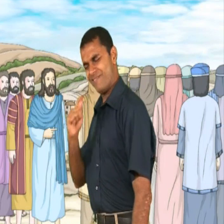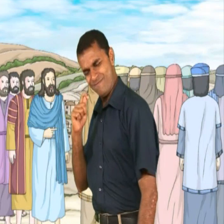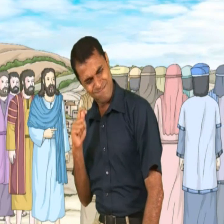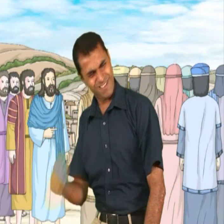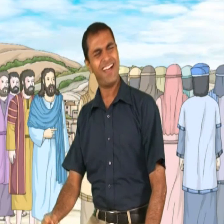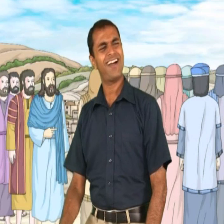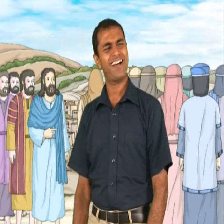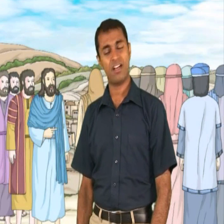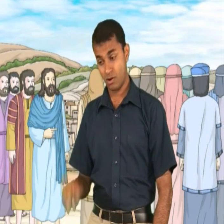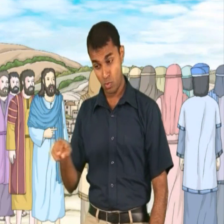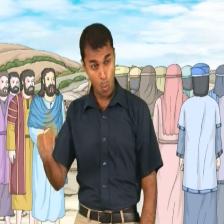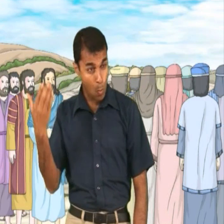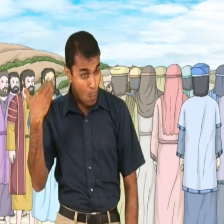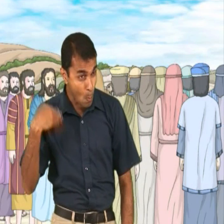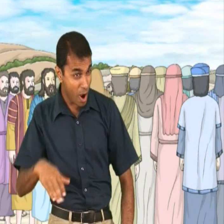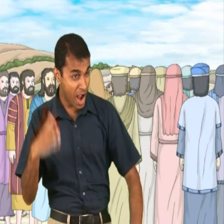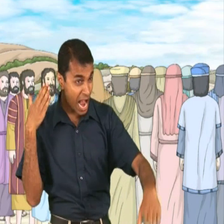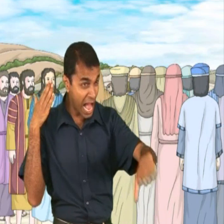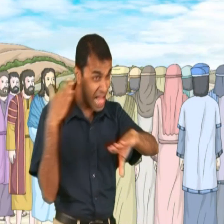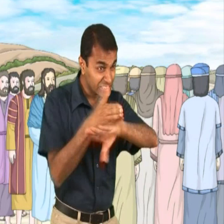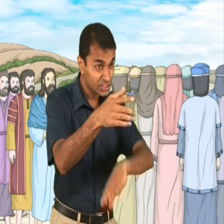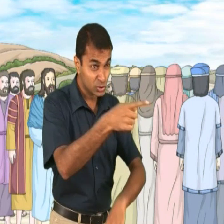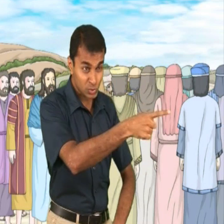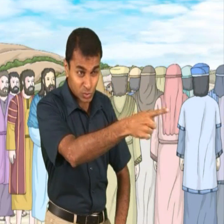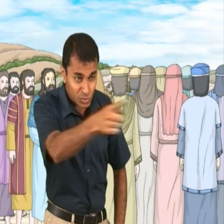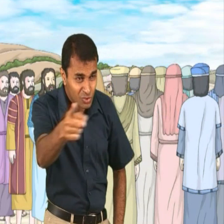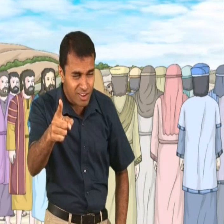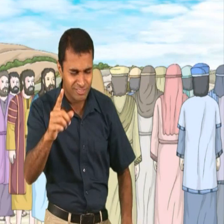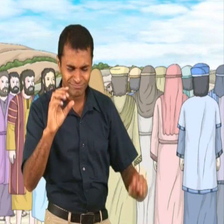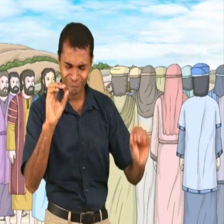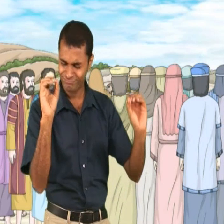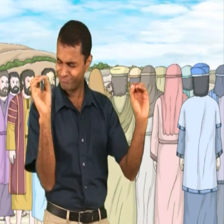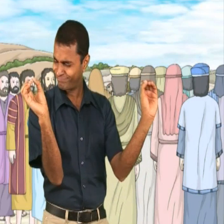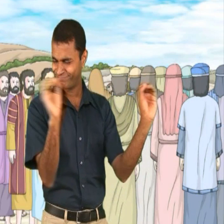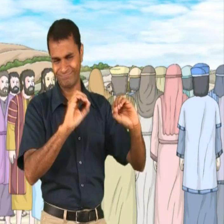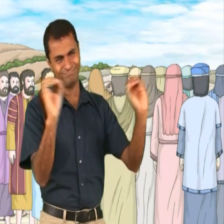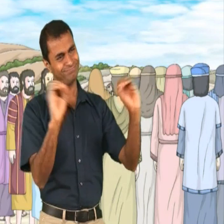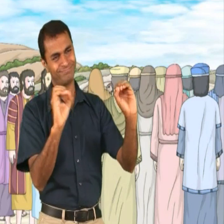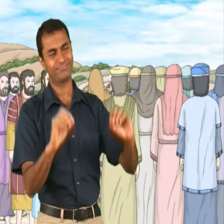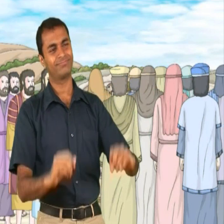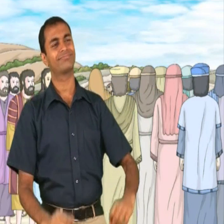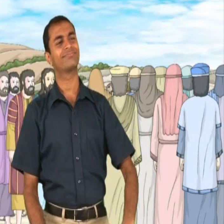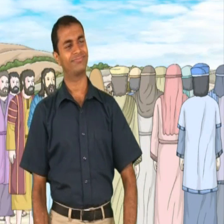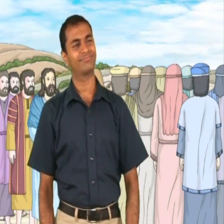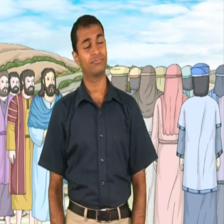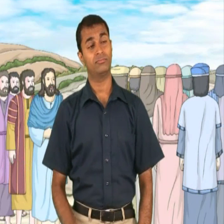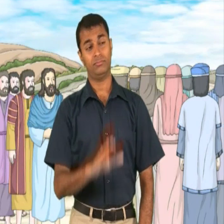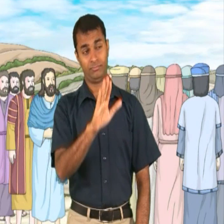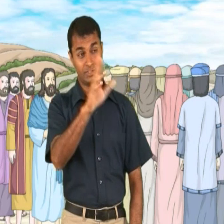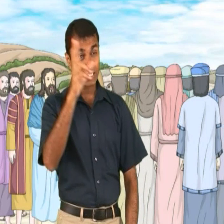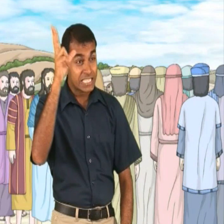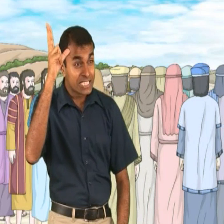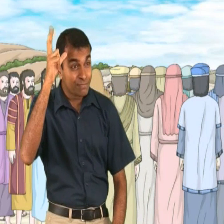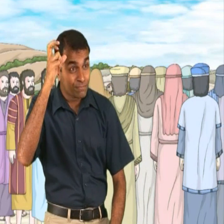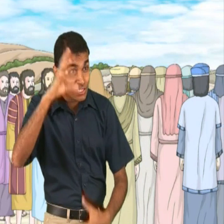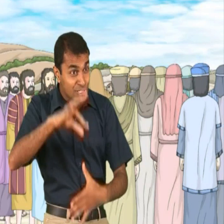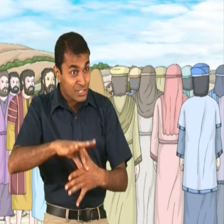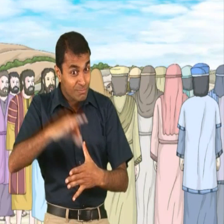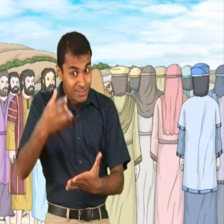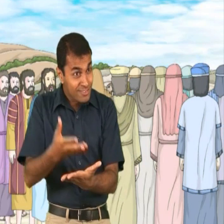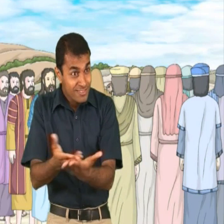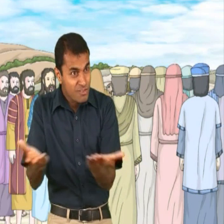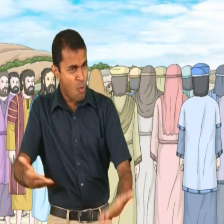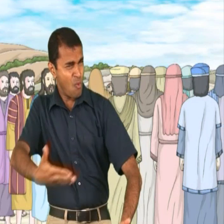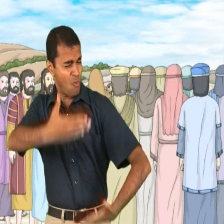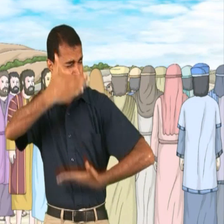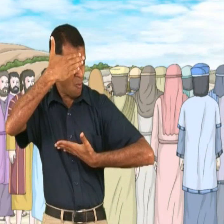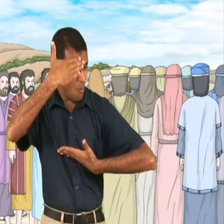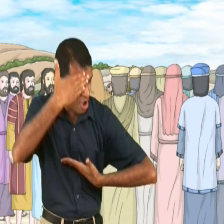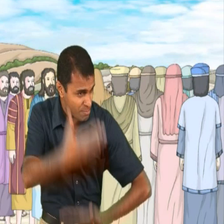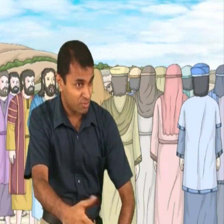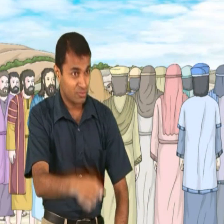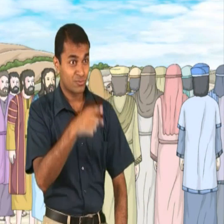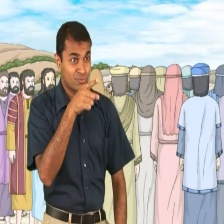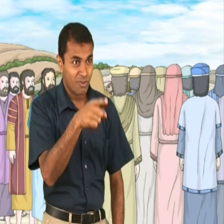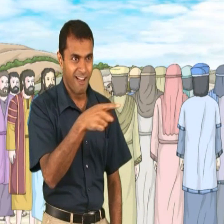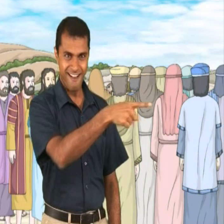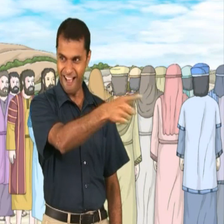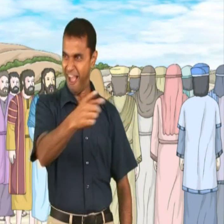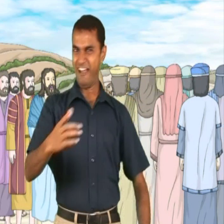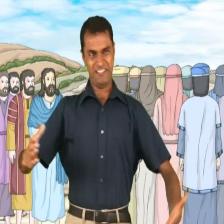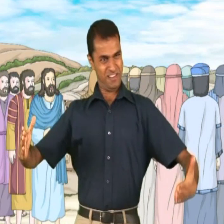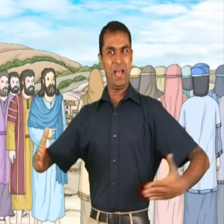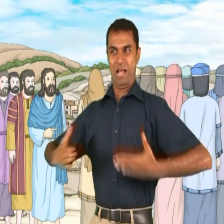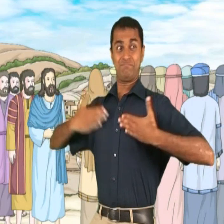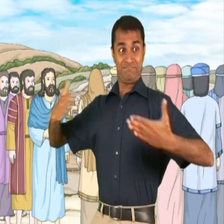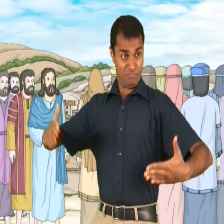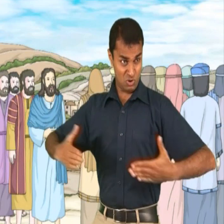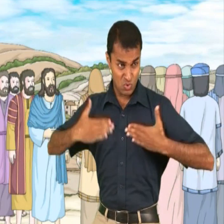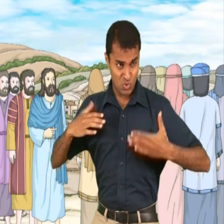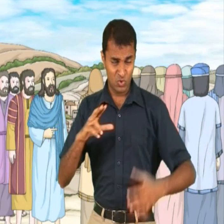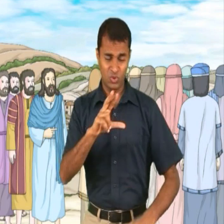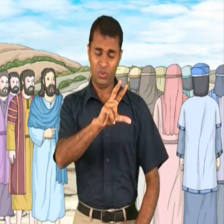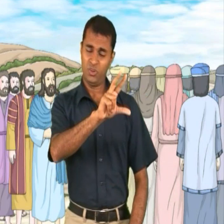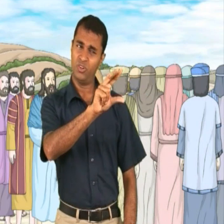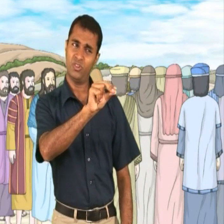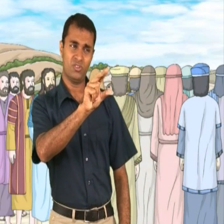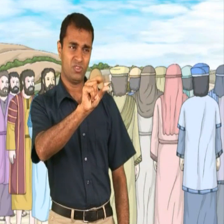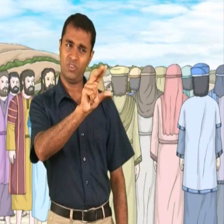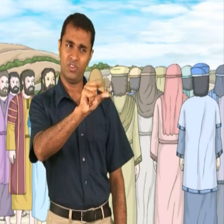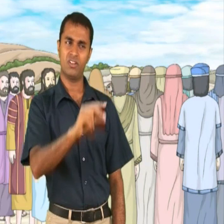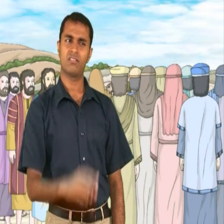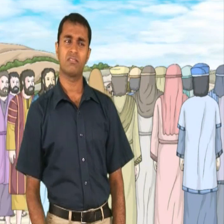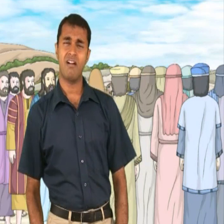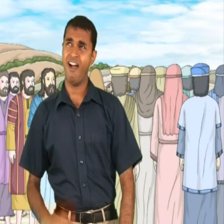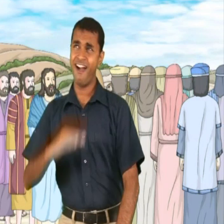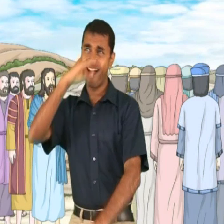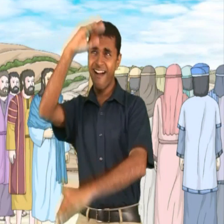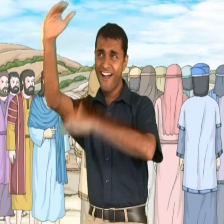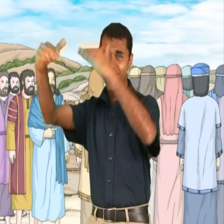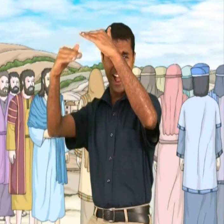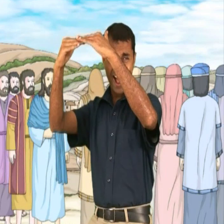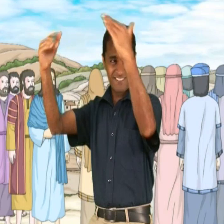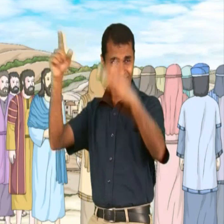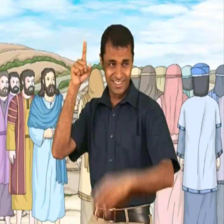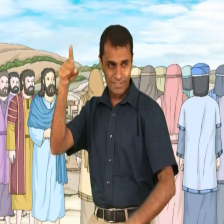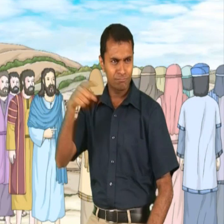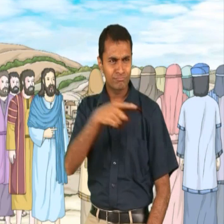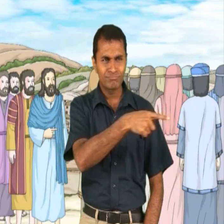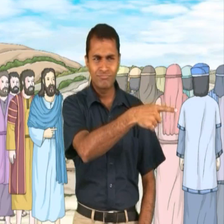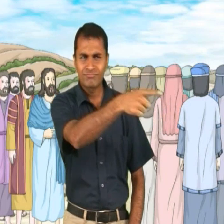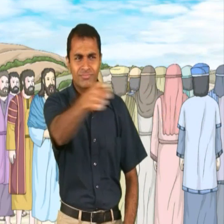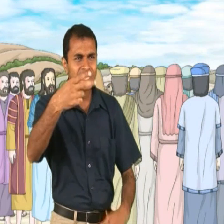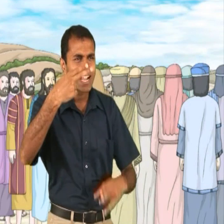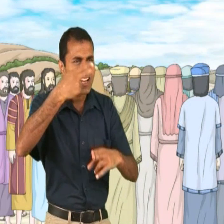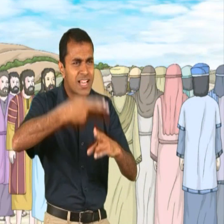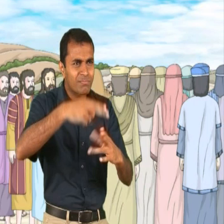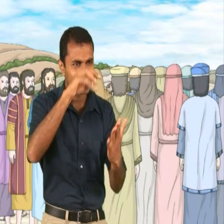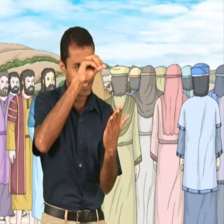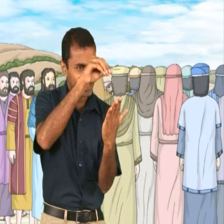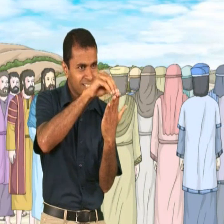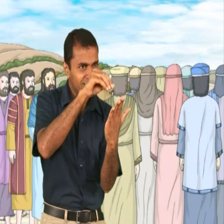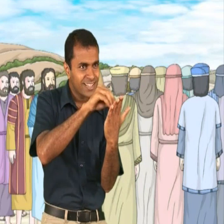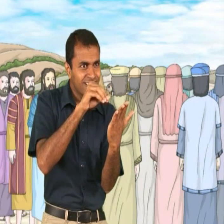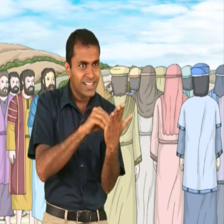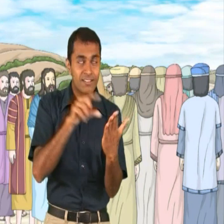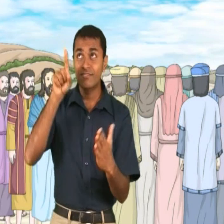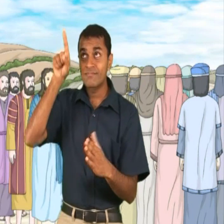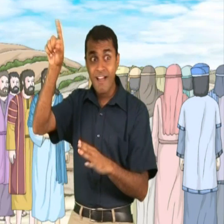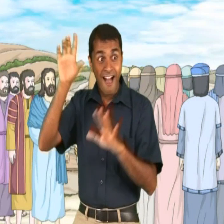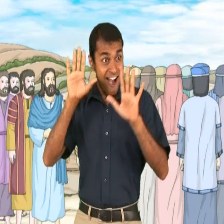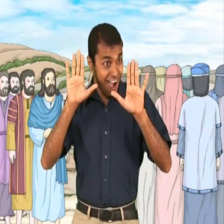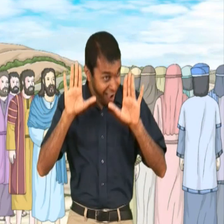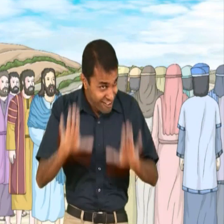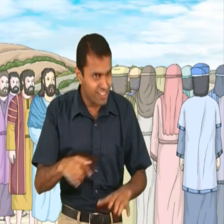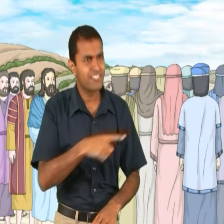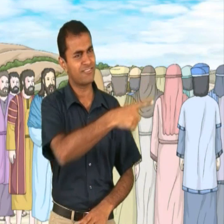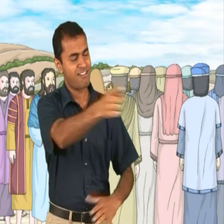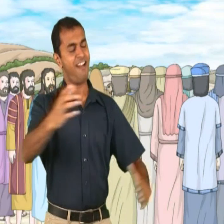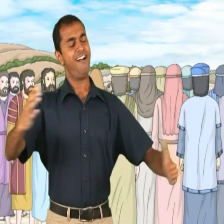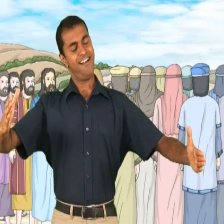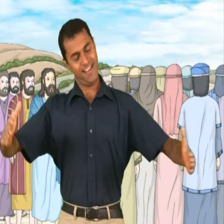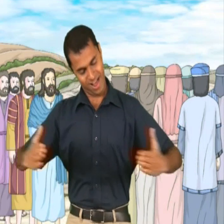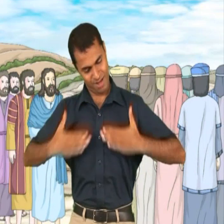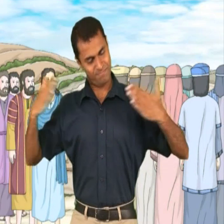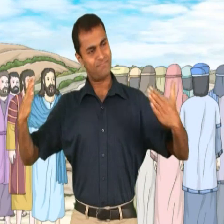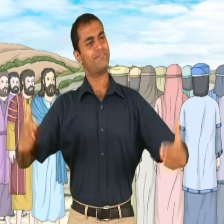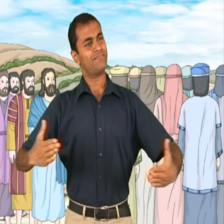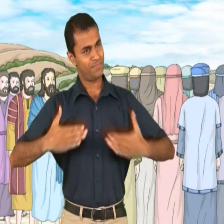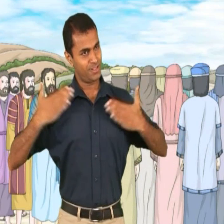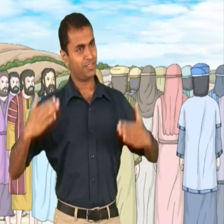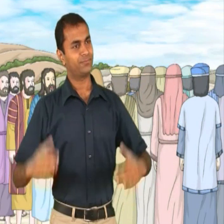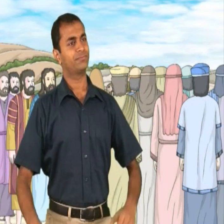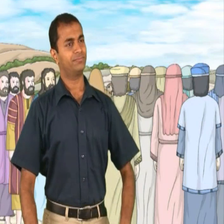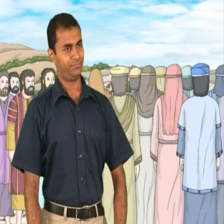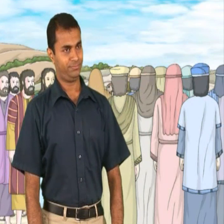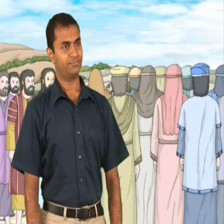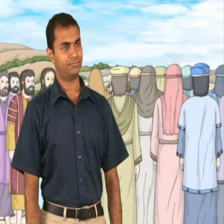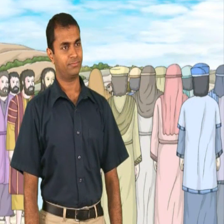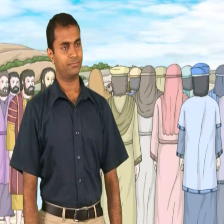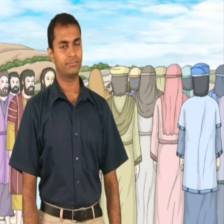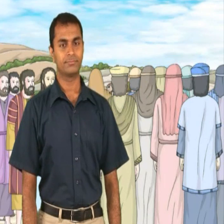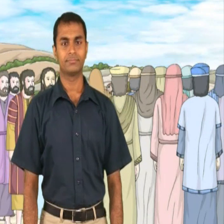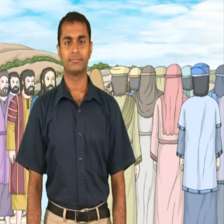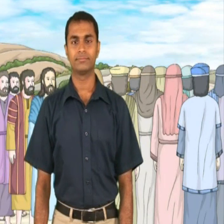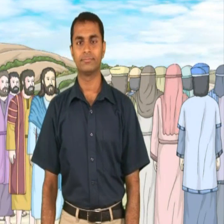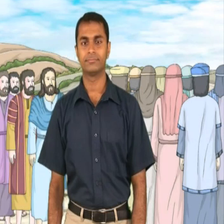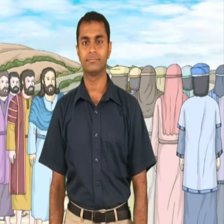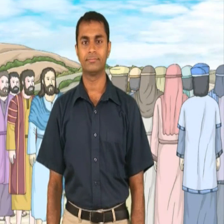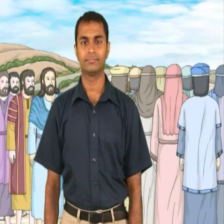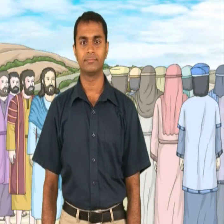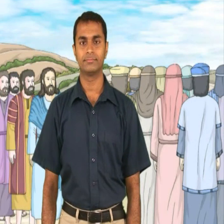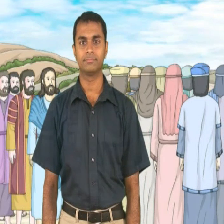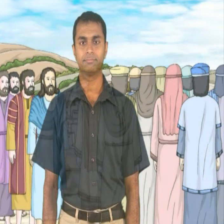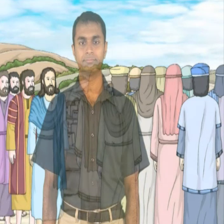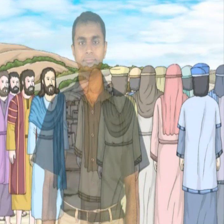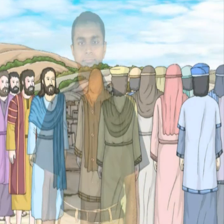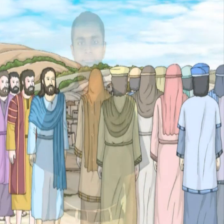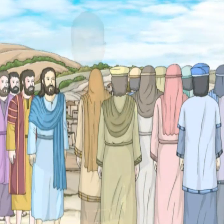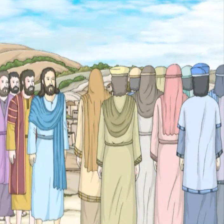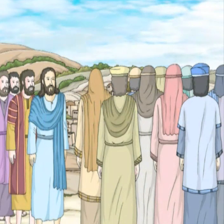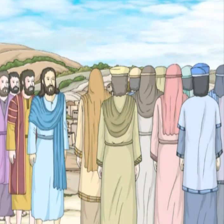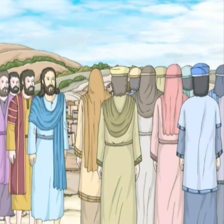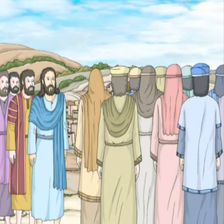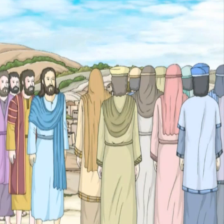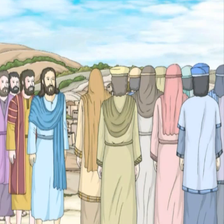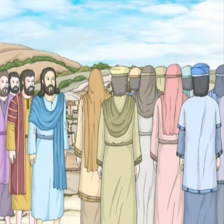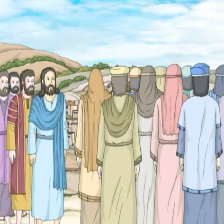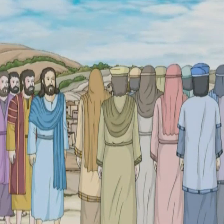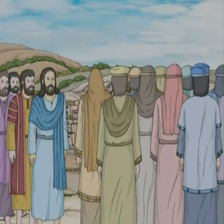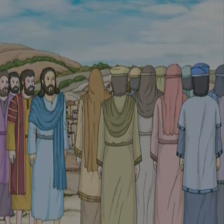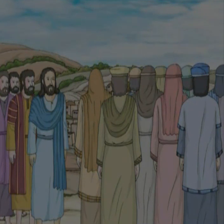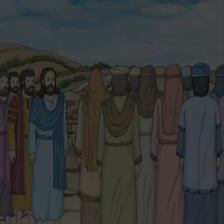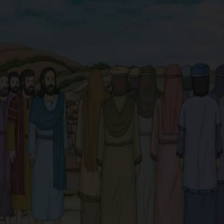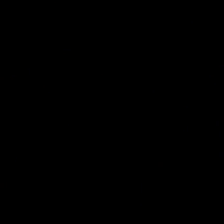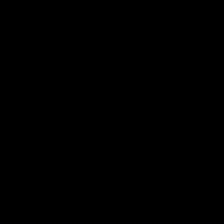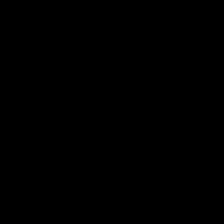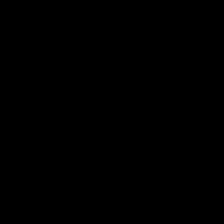Nevertheless, do not rejoice that the spirits submit to you, but rejoice that your names are written in heaven.”